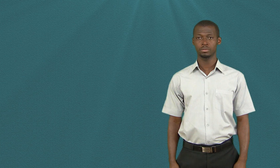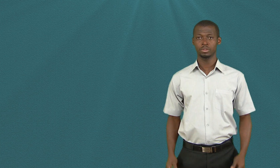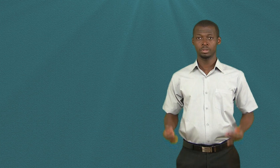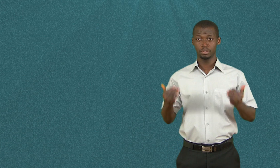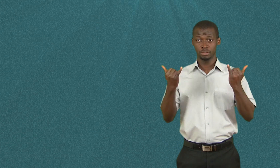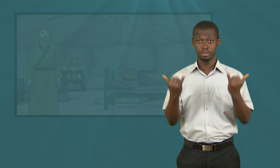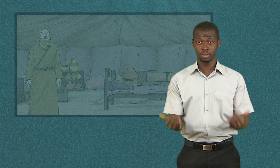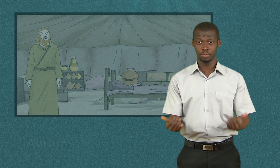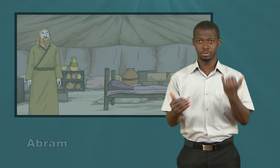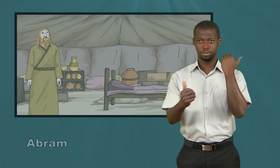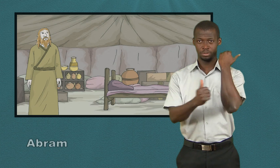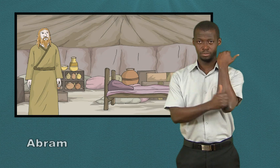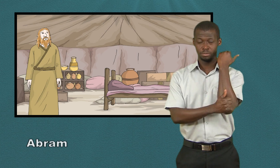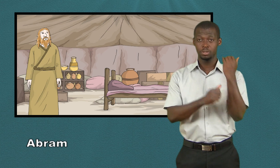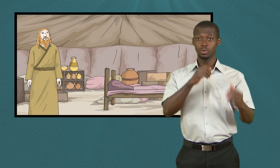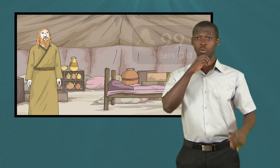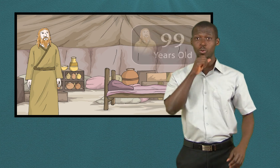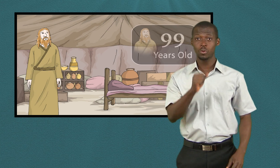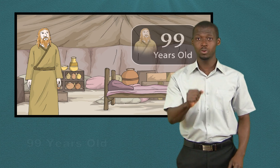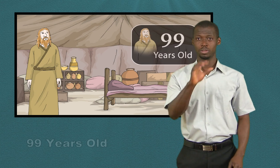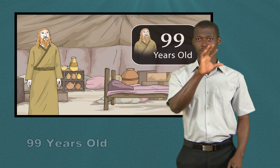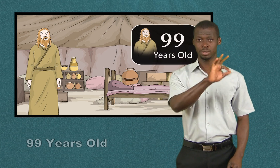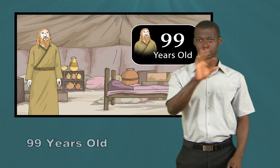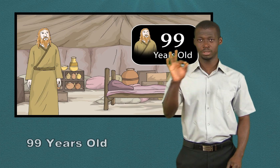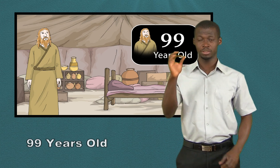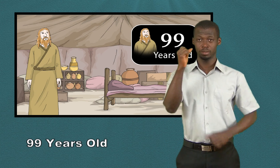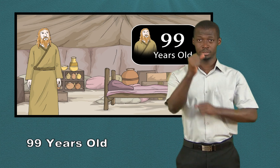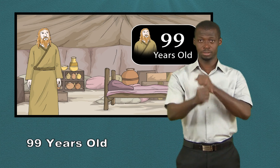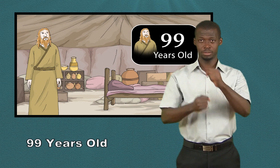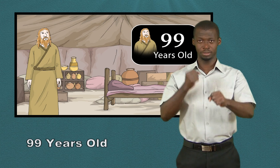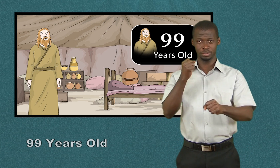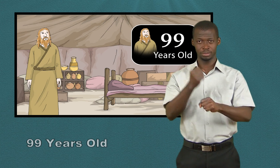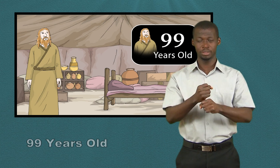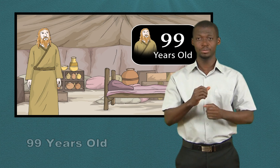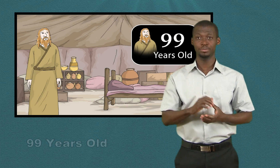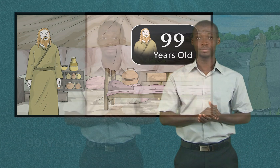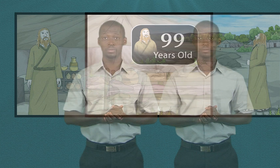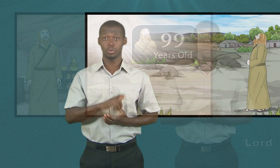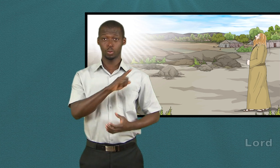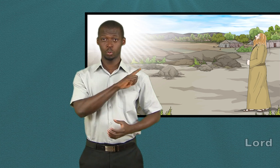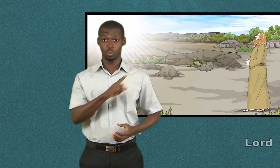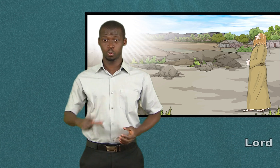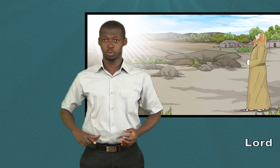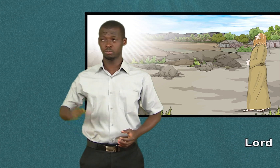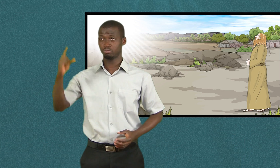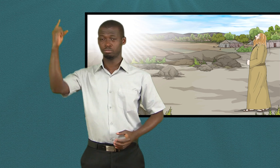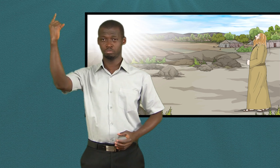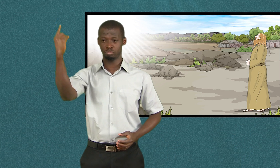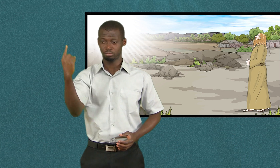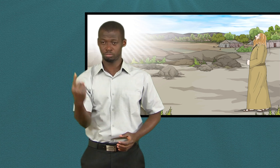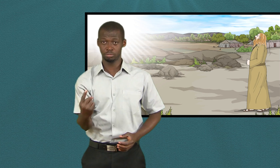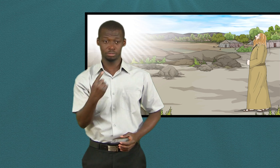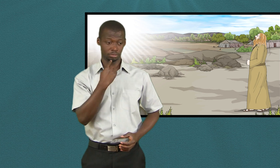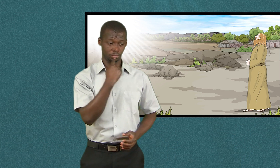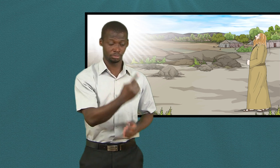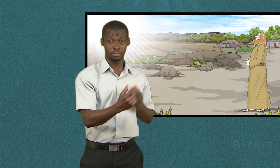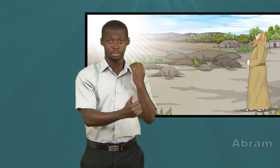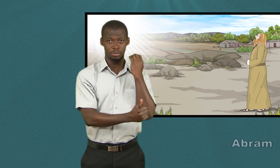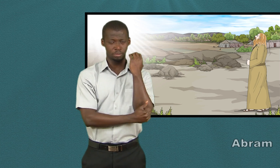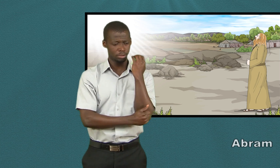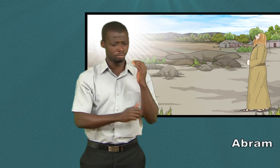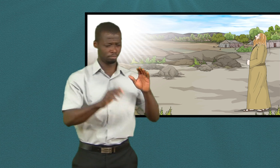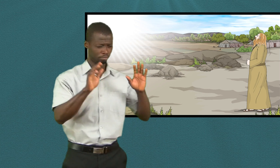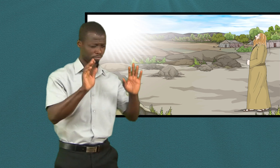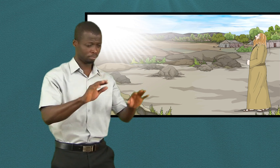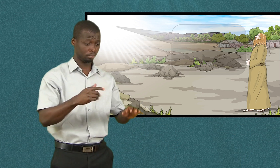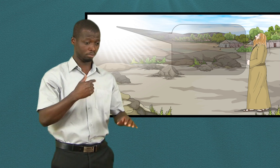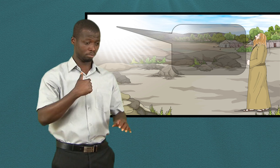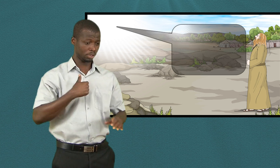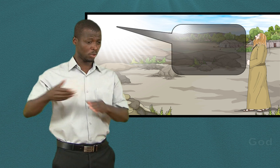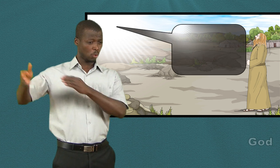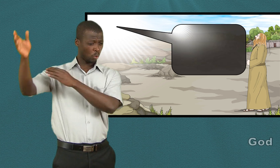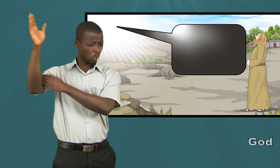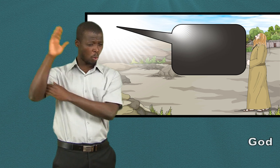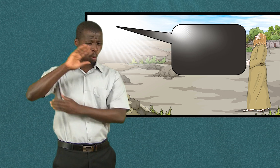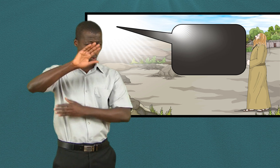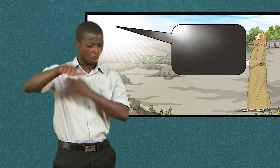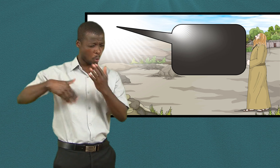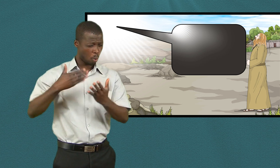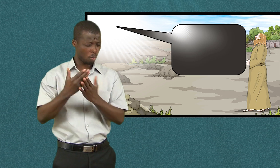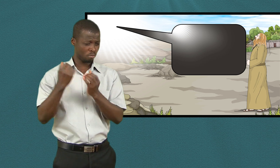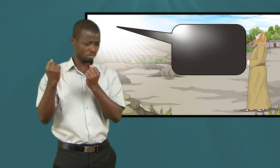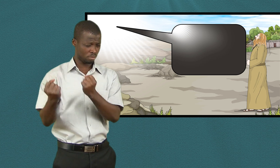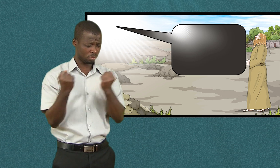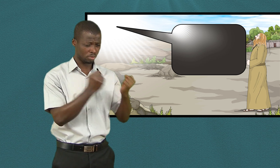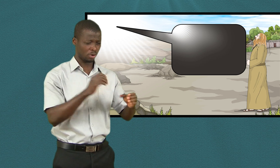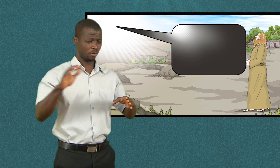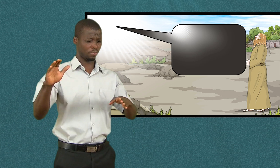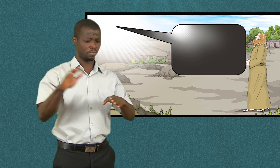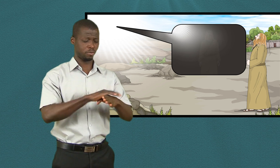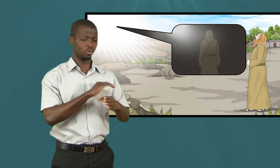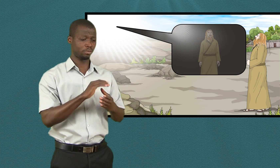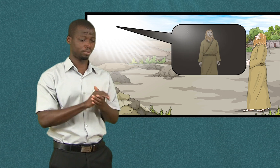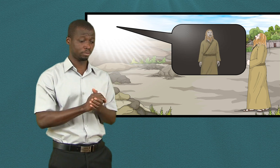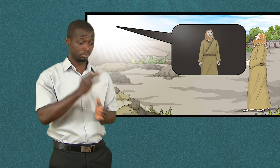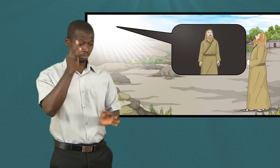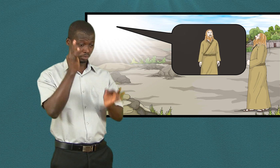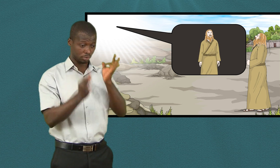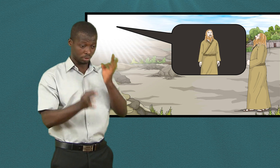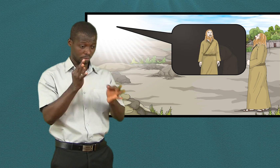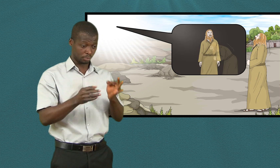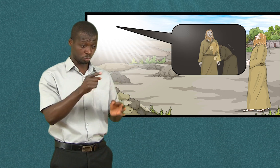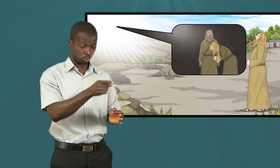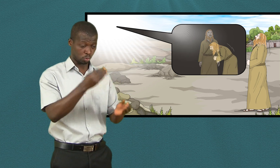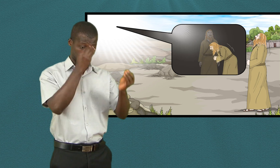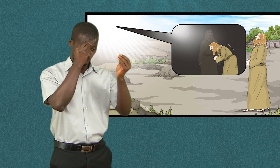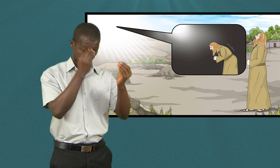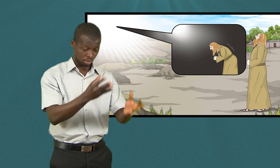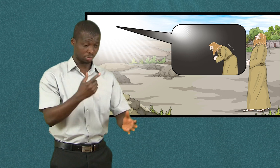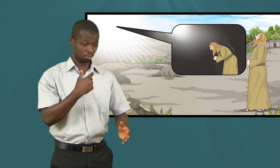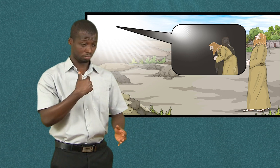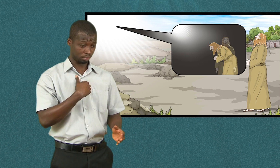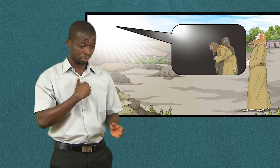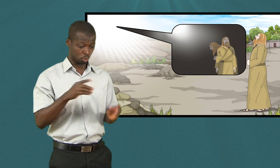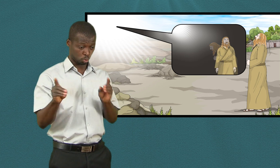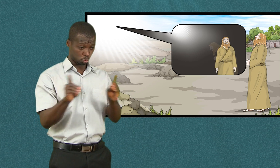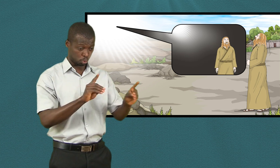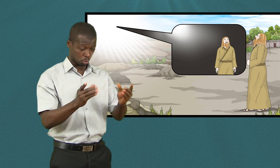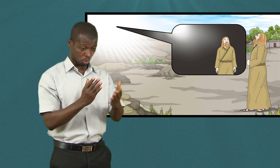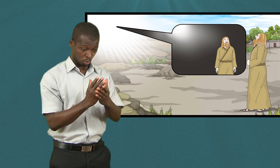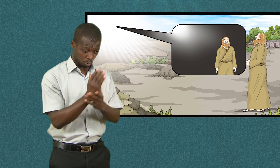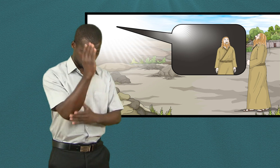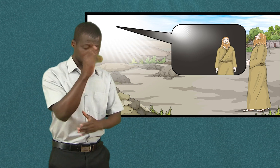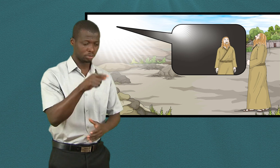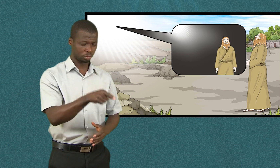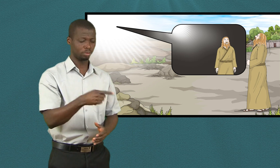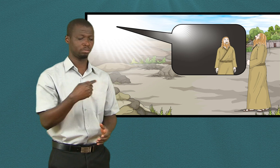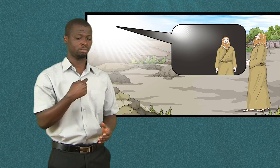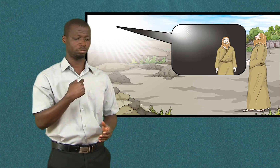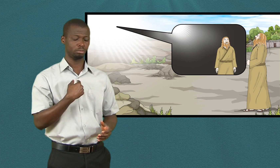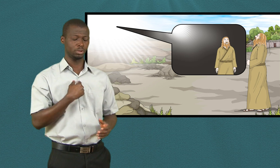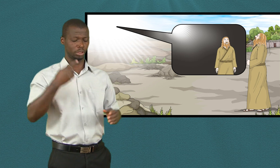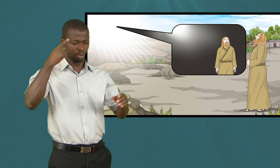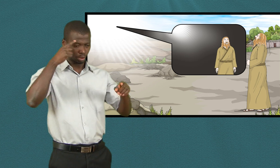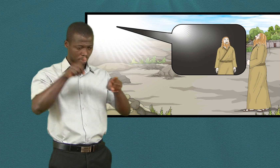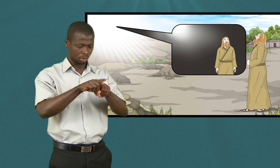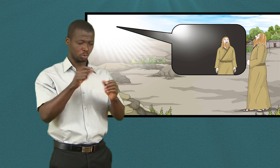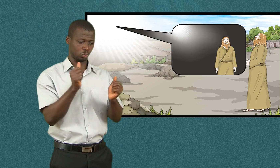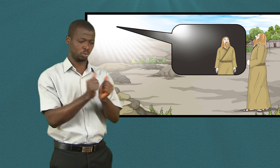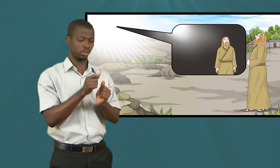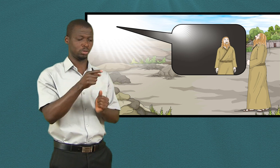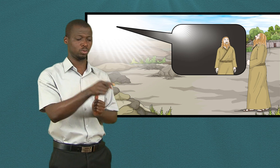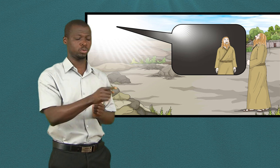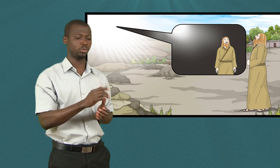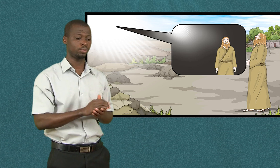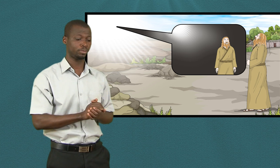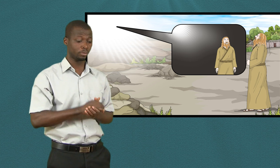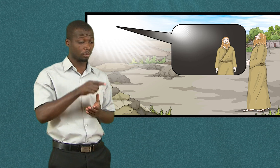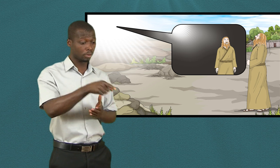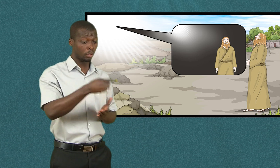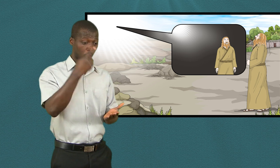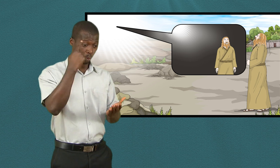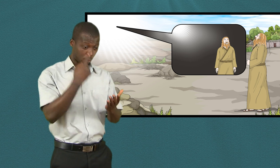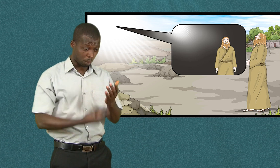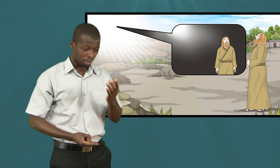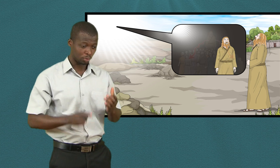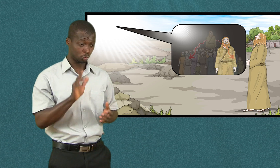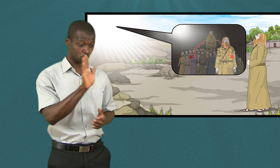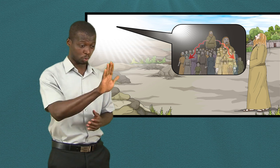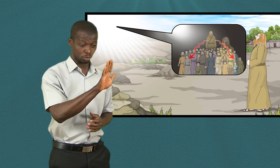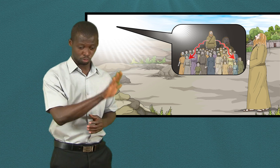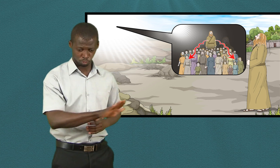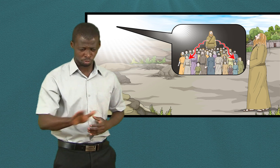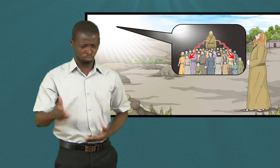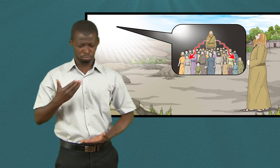When Abram was ninety-nine years old, the LORD appeared to him and said, “I am God Almighty. Walk before Me and be blameless.